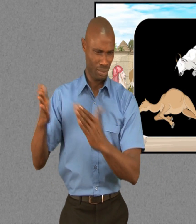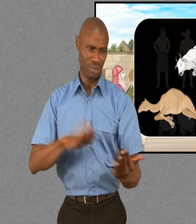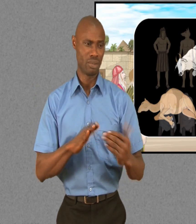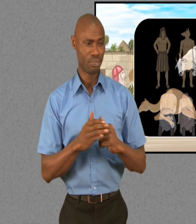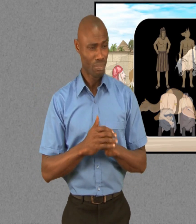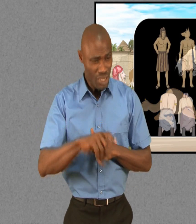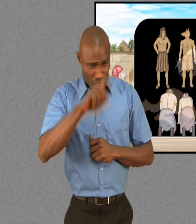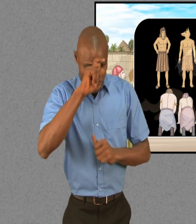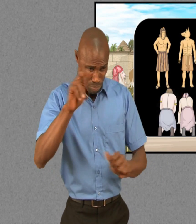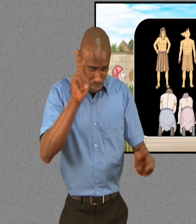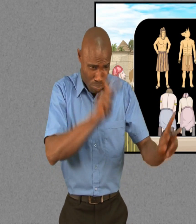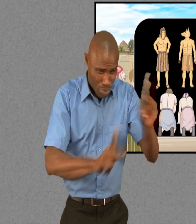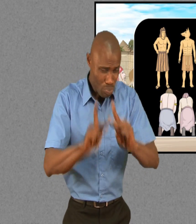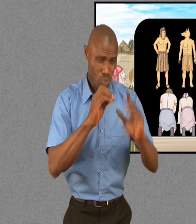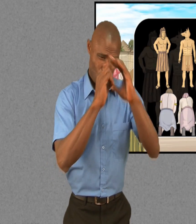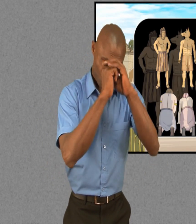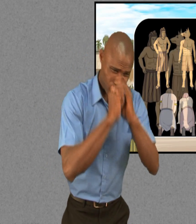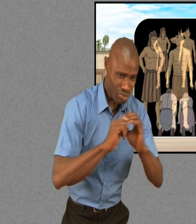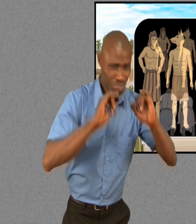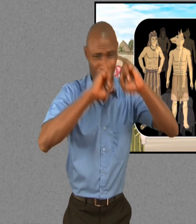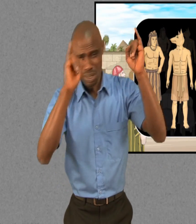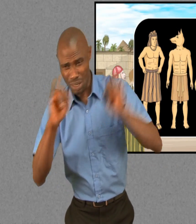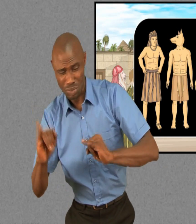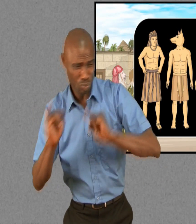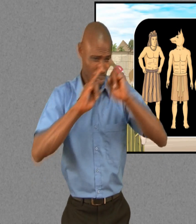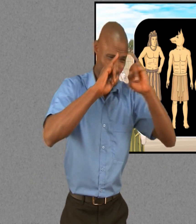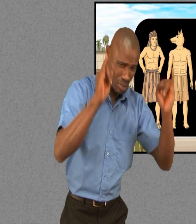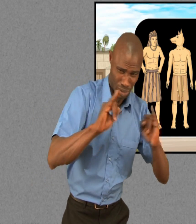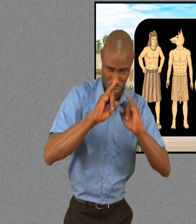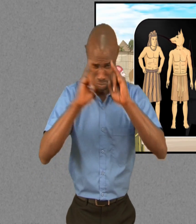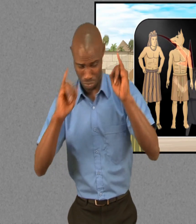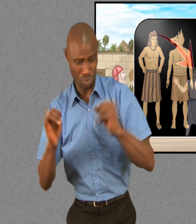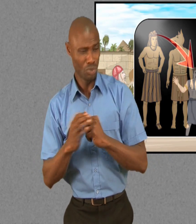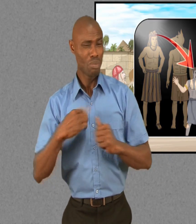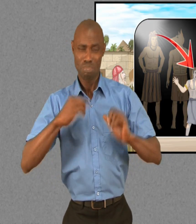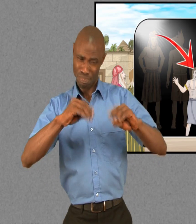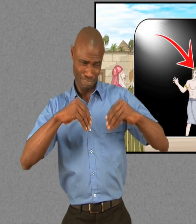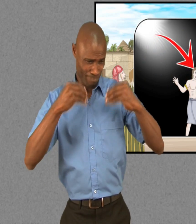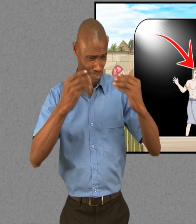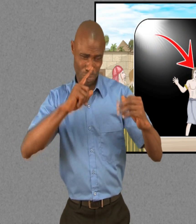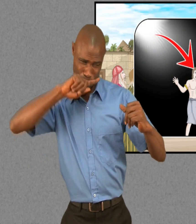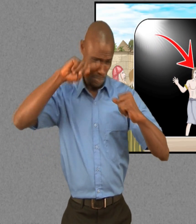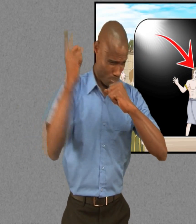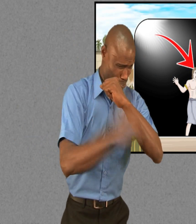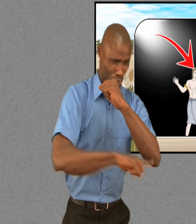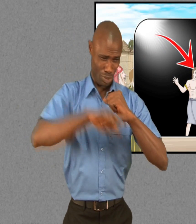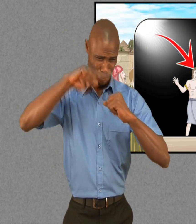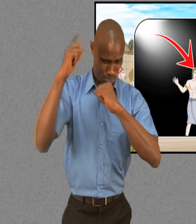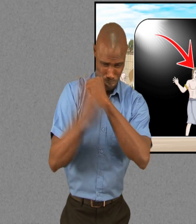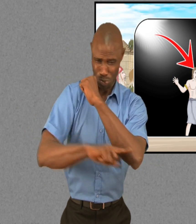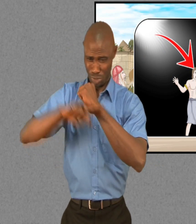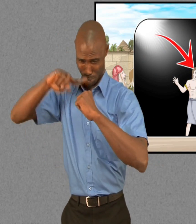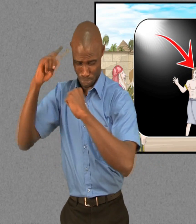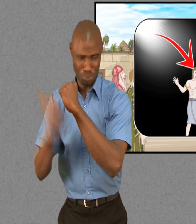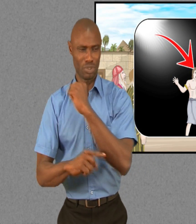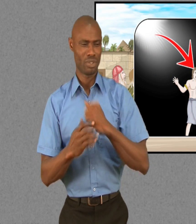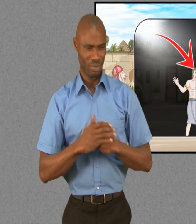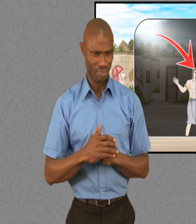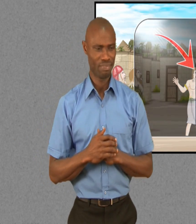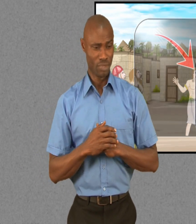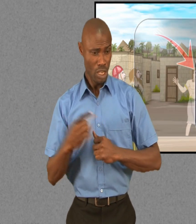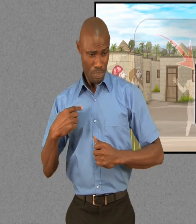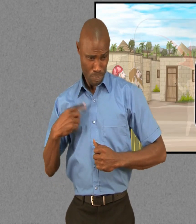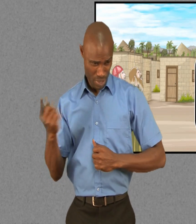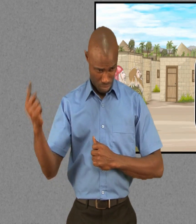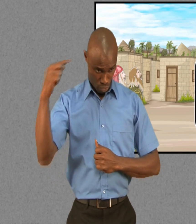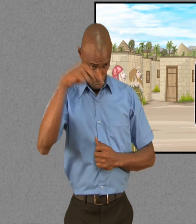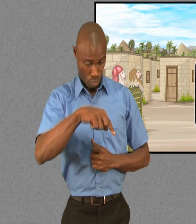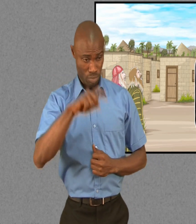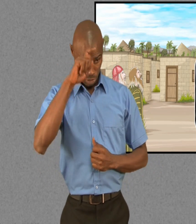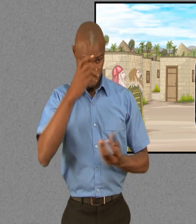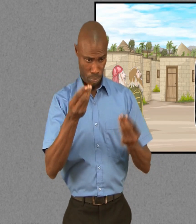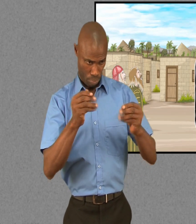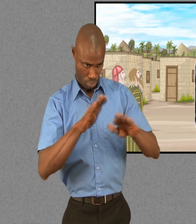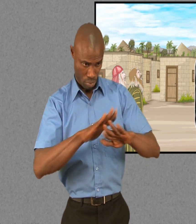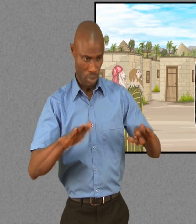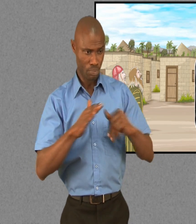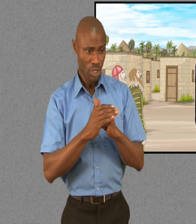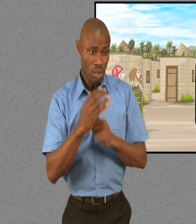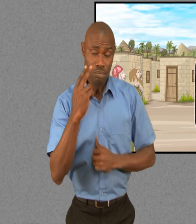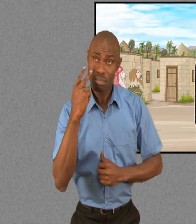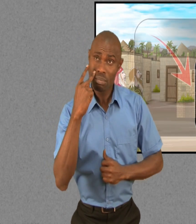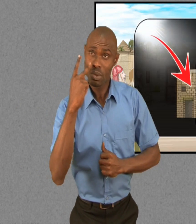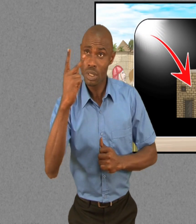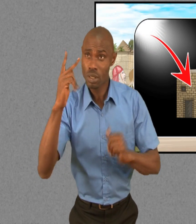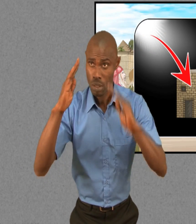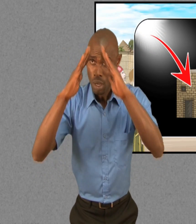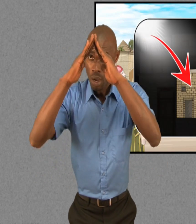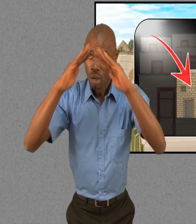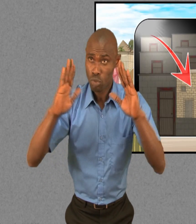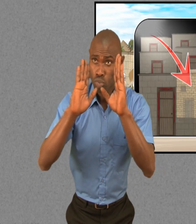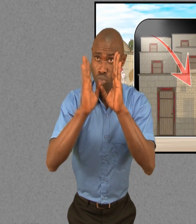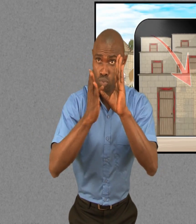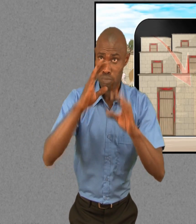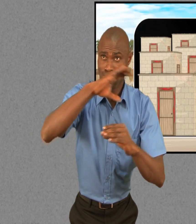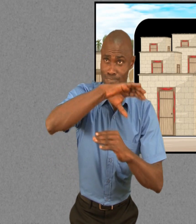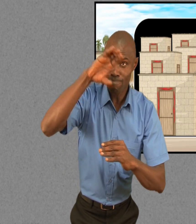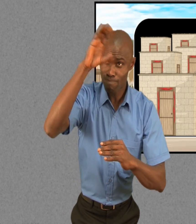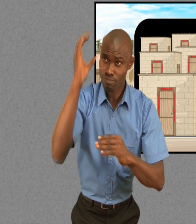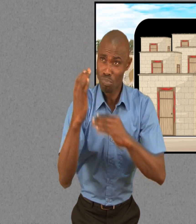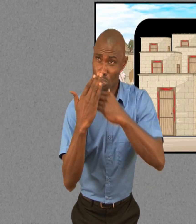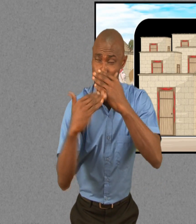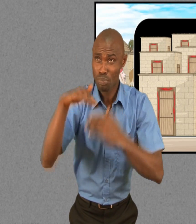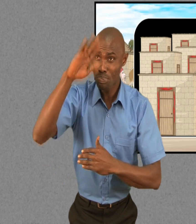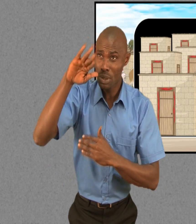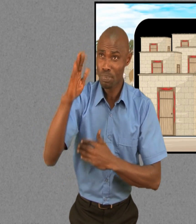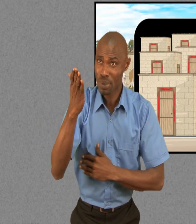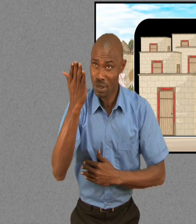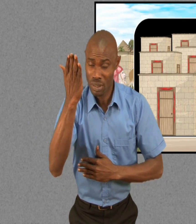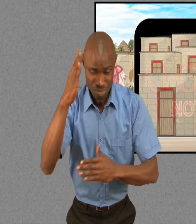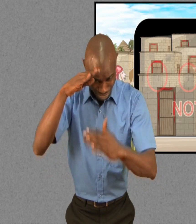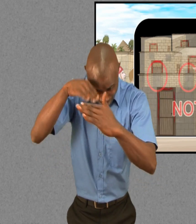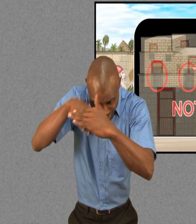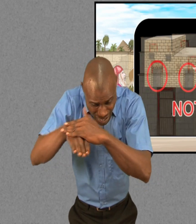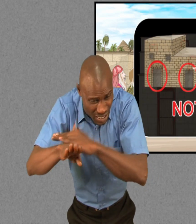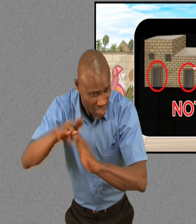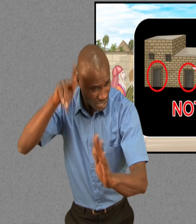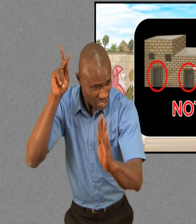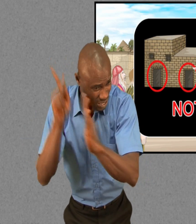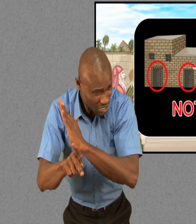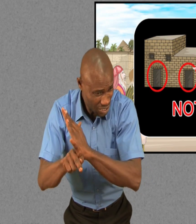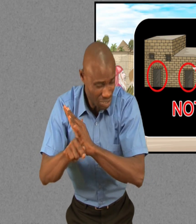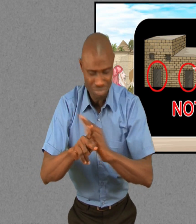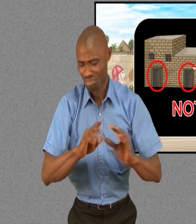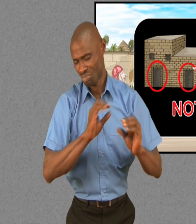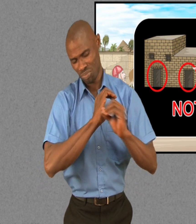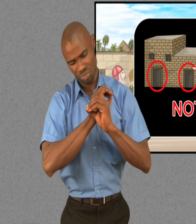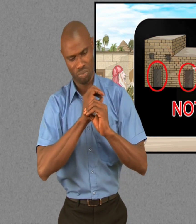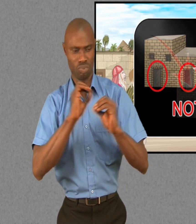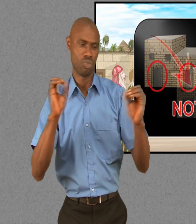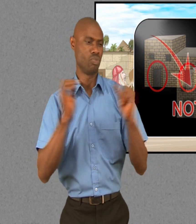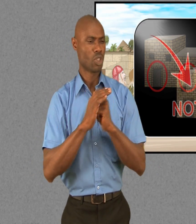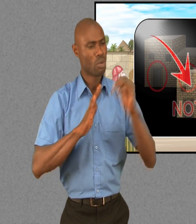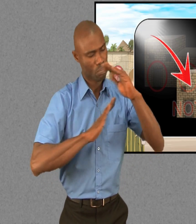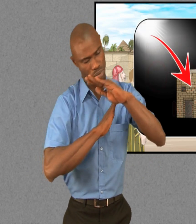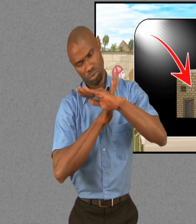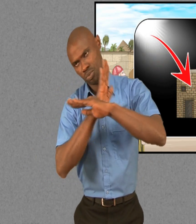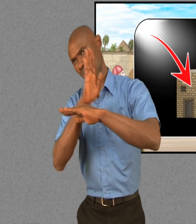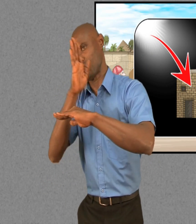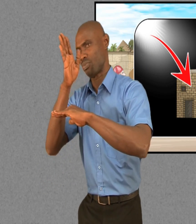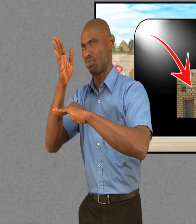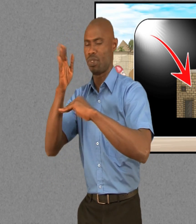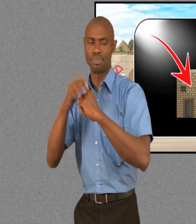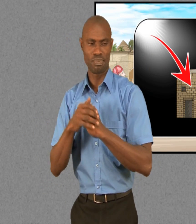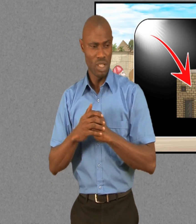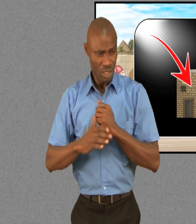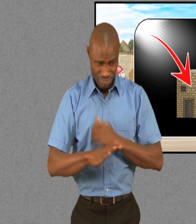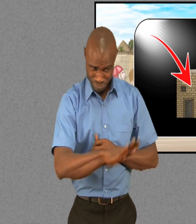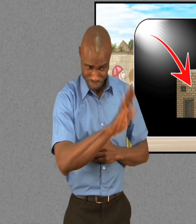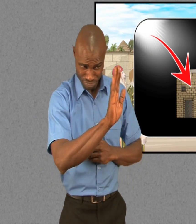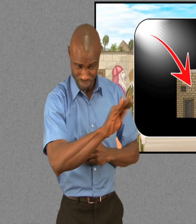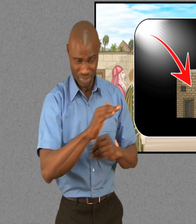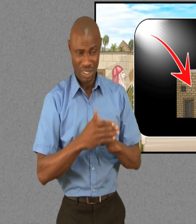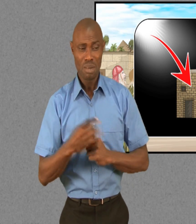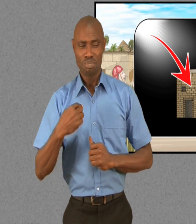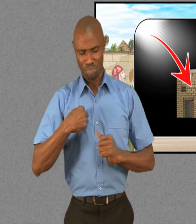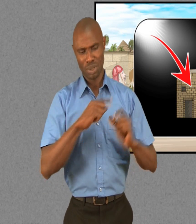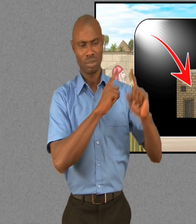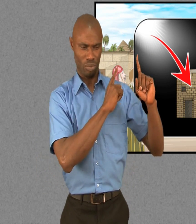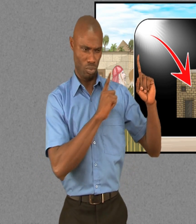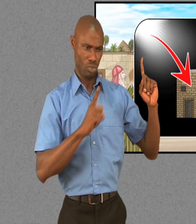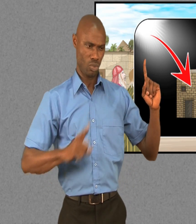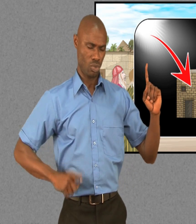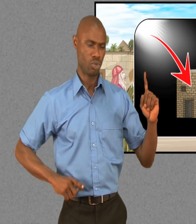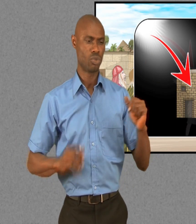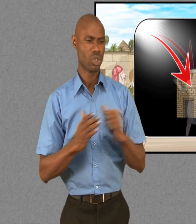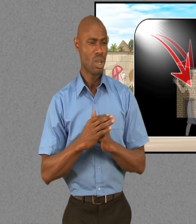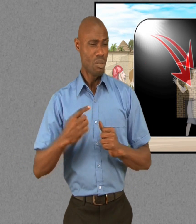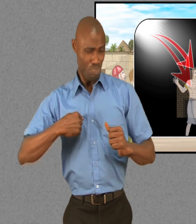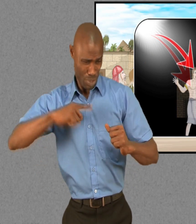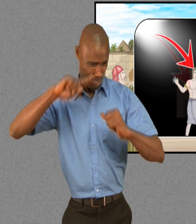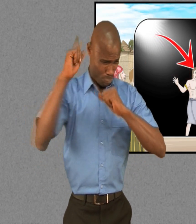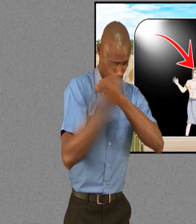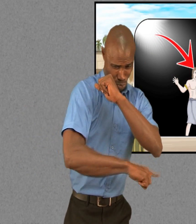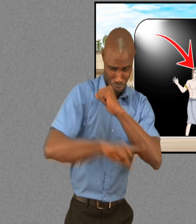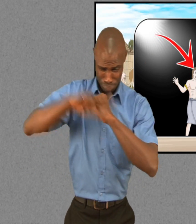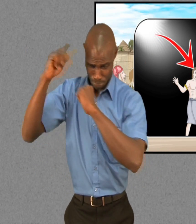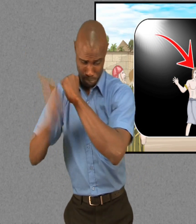I am the LORD. The blood on the houses where you are staying will distinguish them; when I see the blood, I will pass over you.